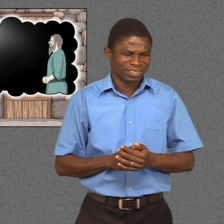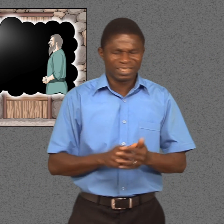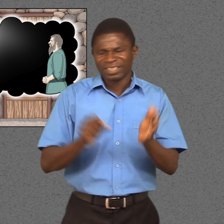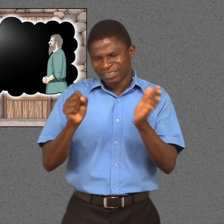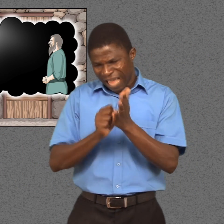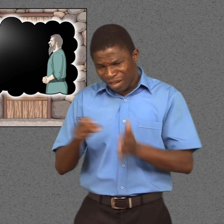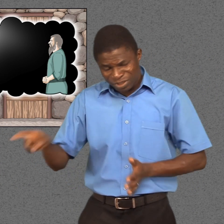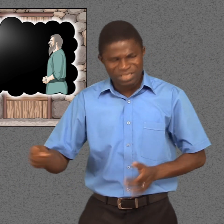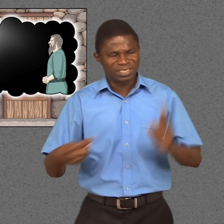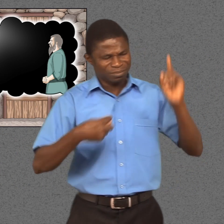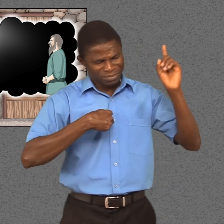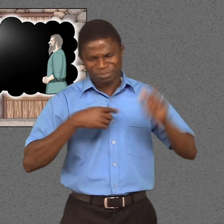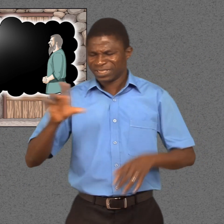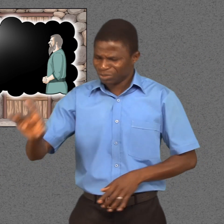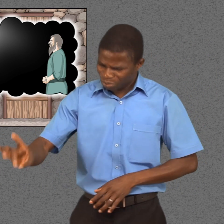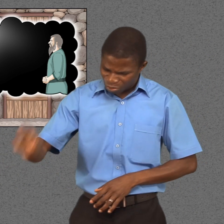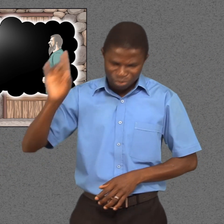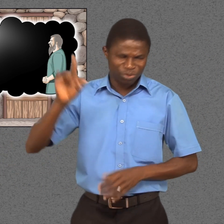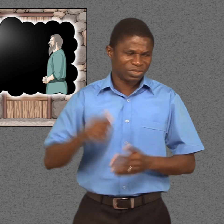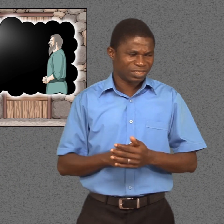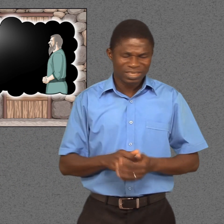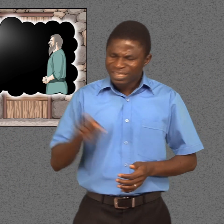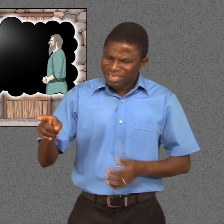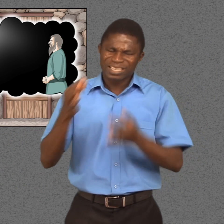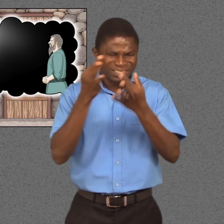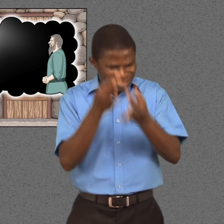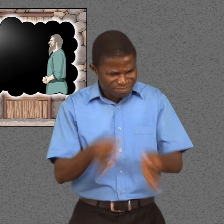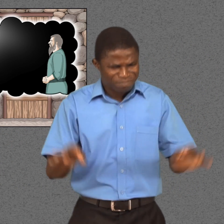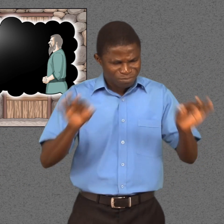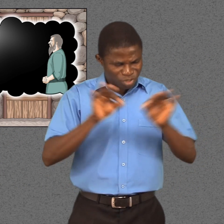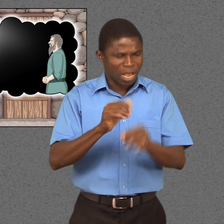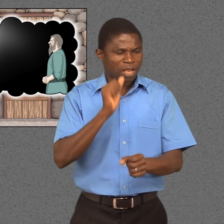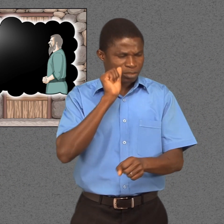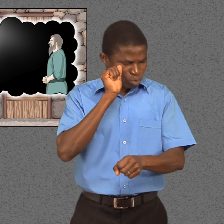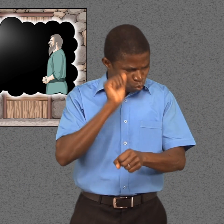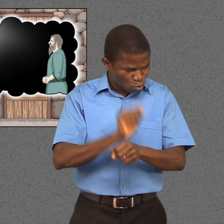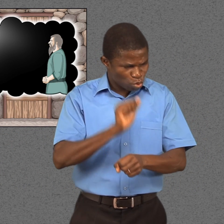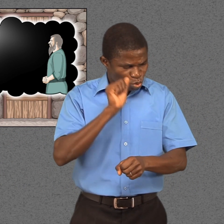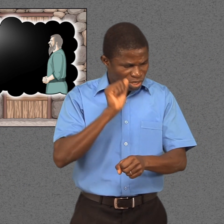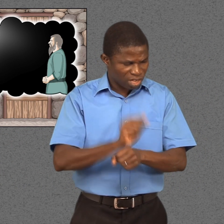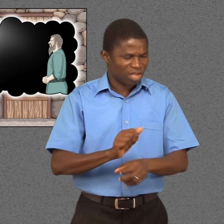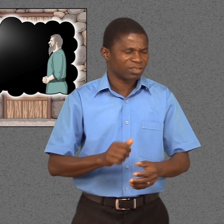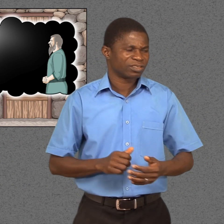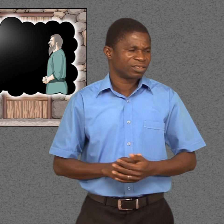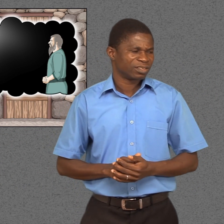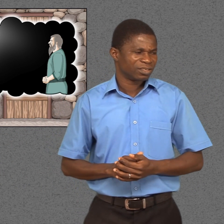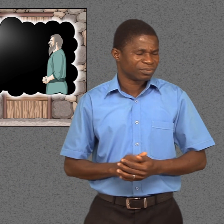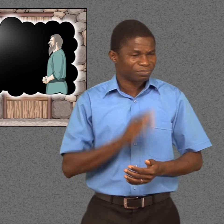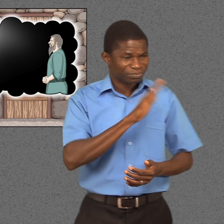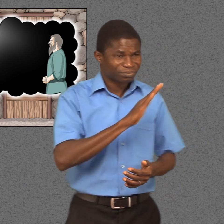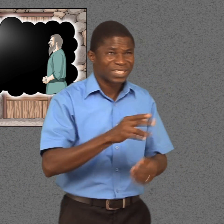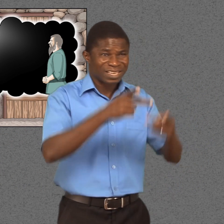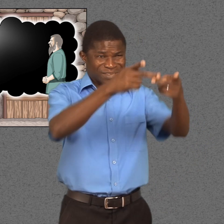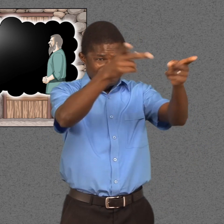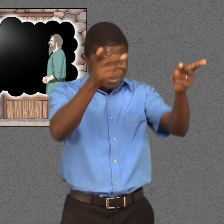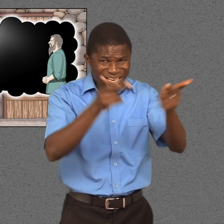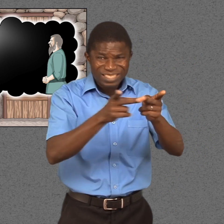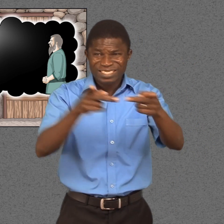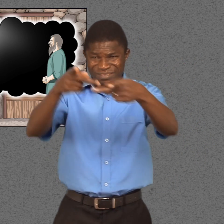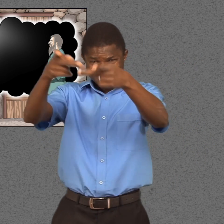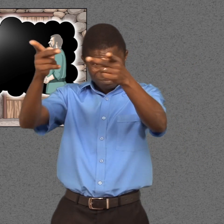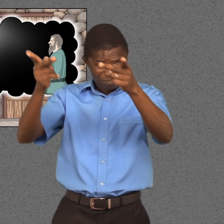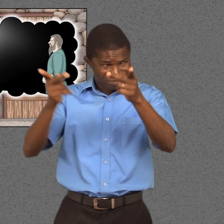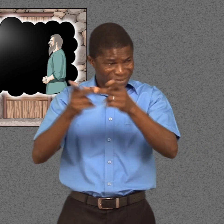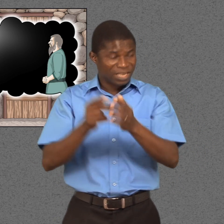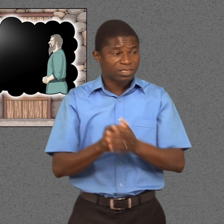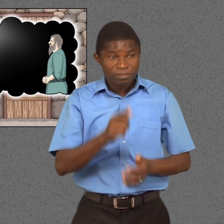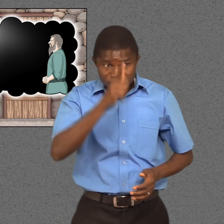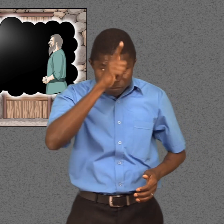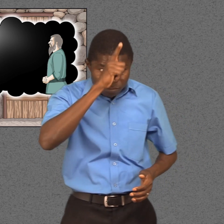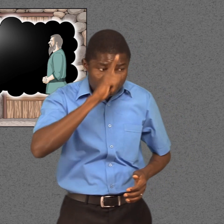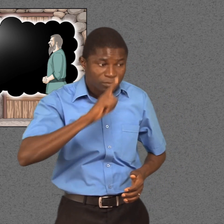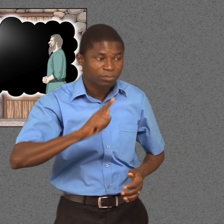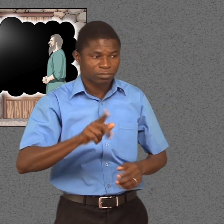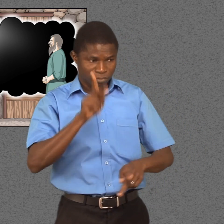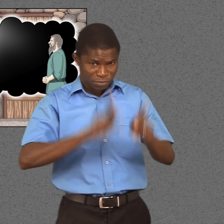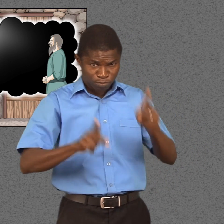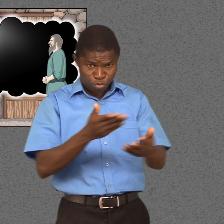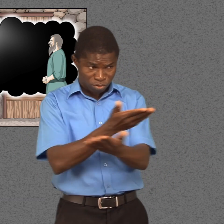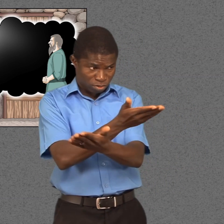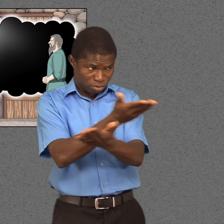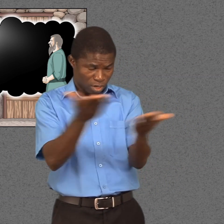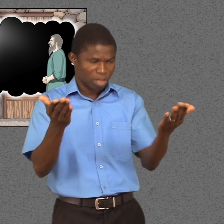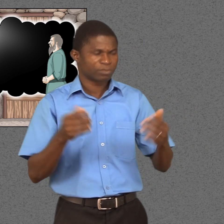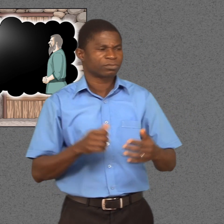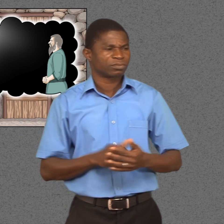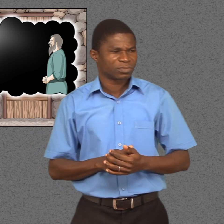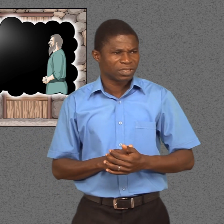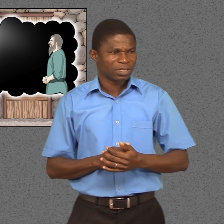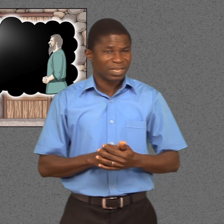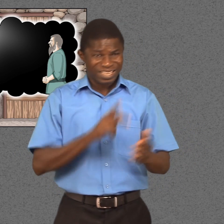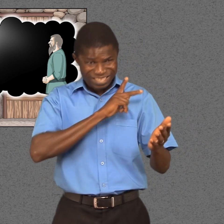said the Lord.